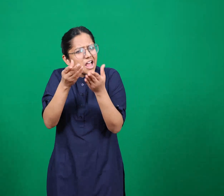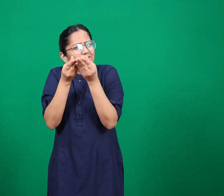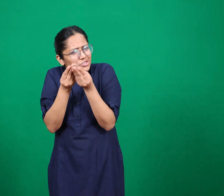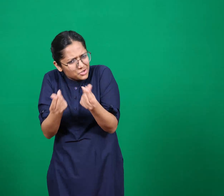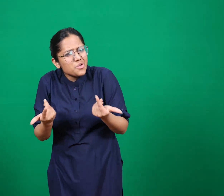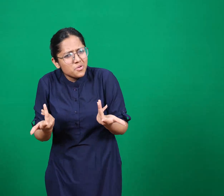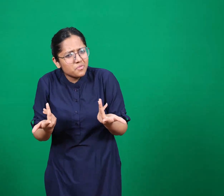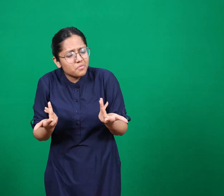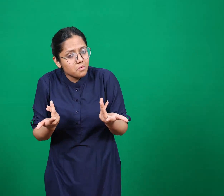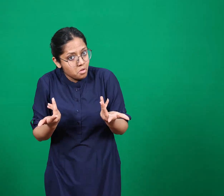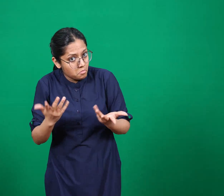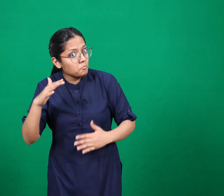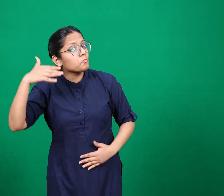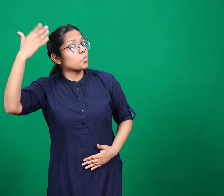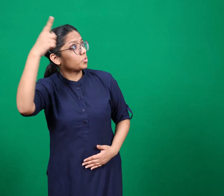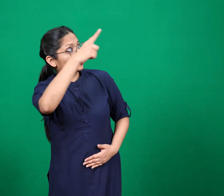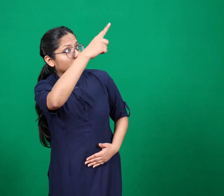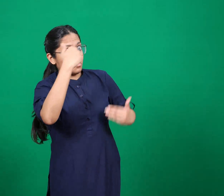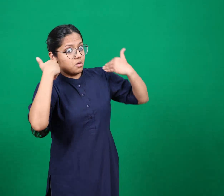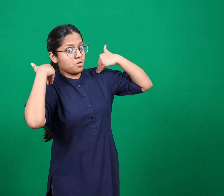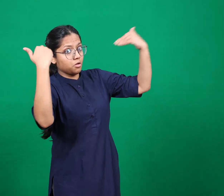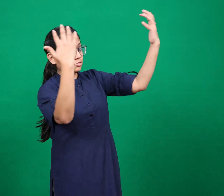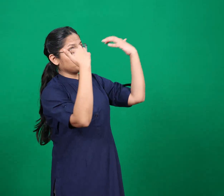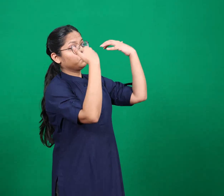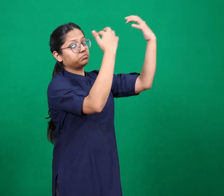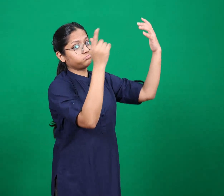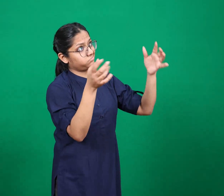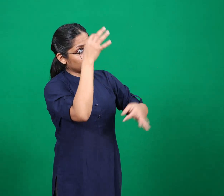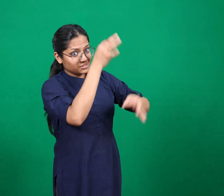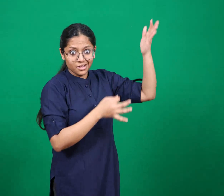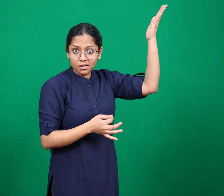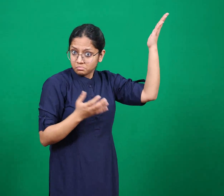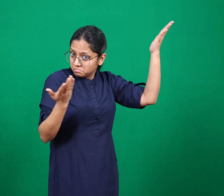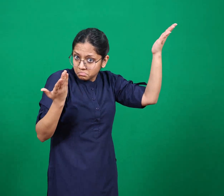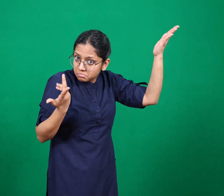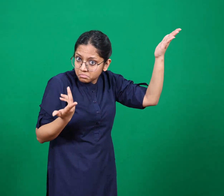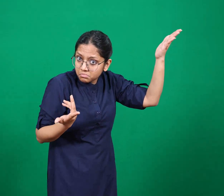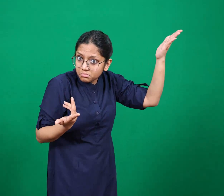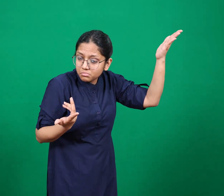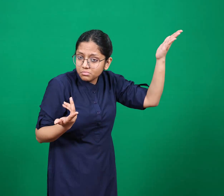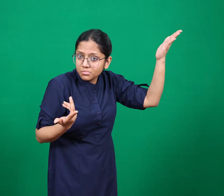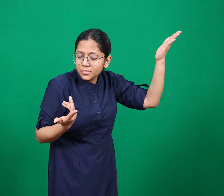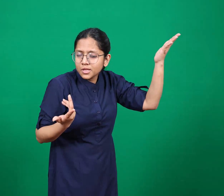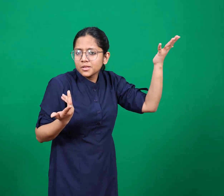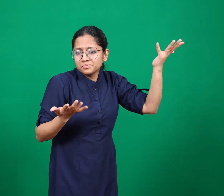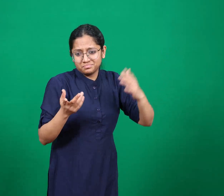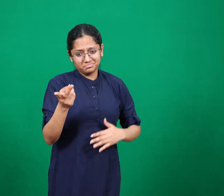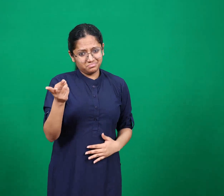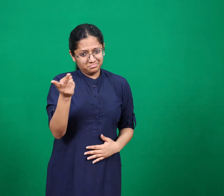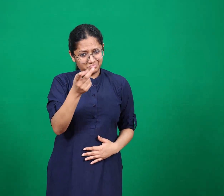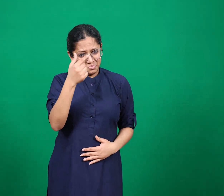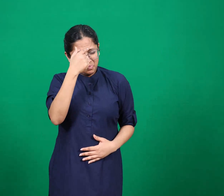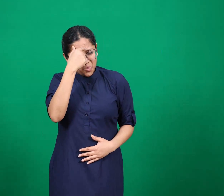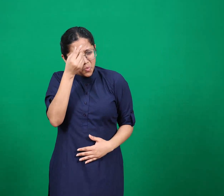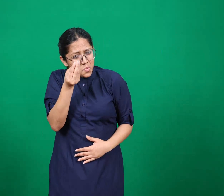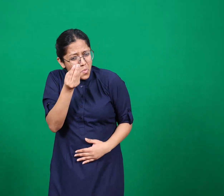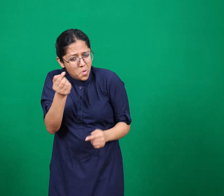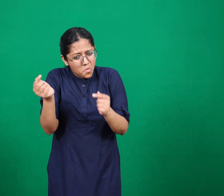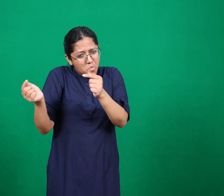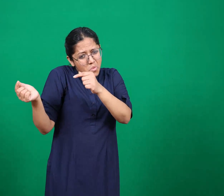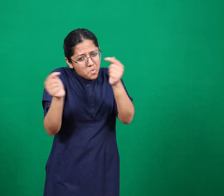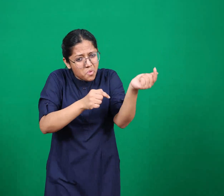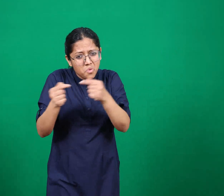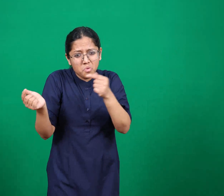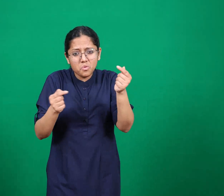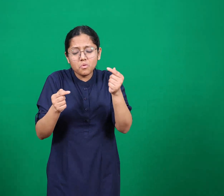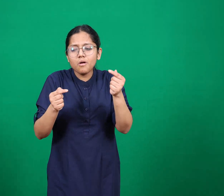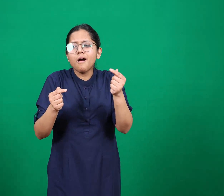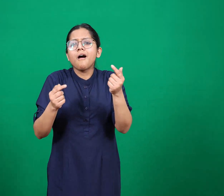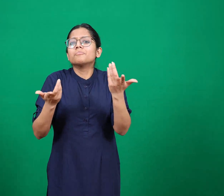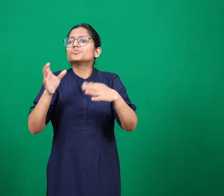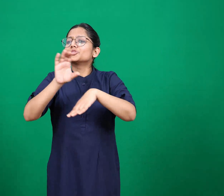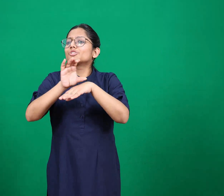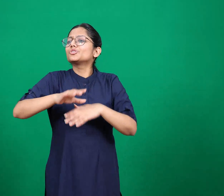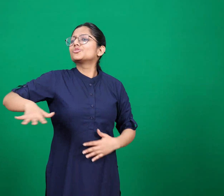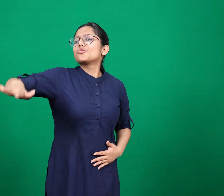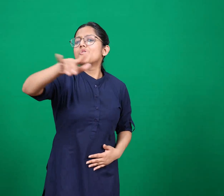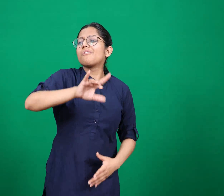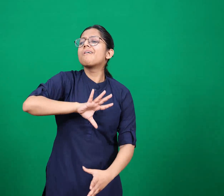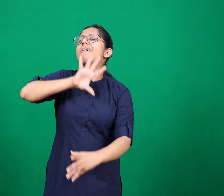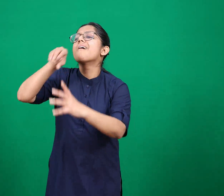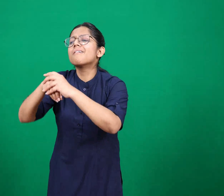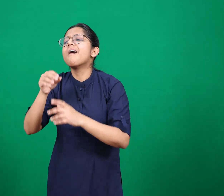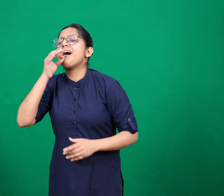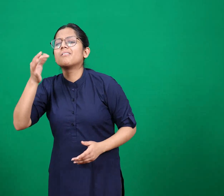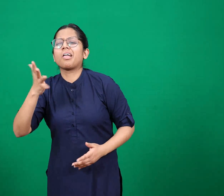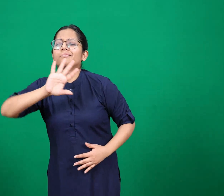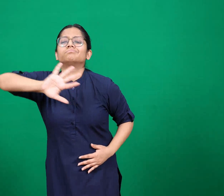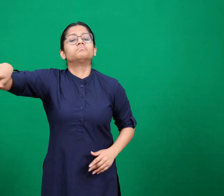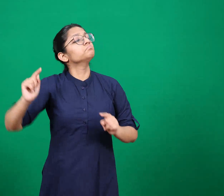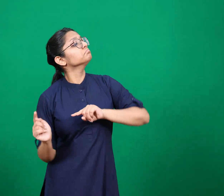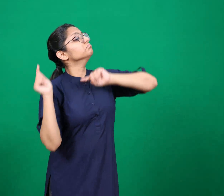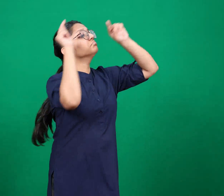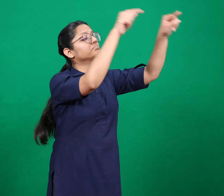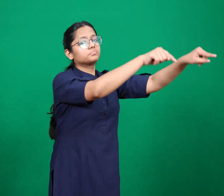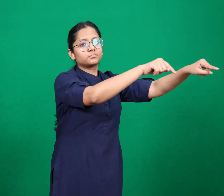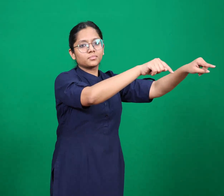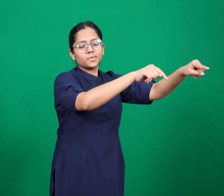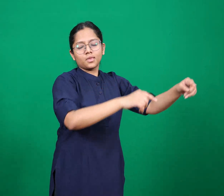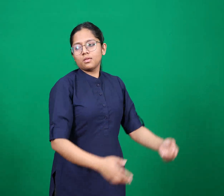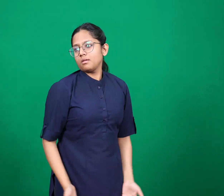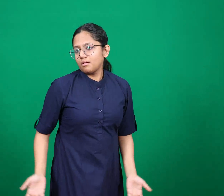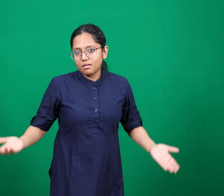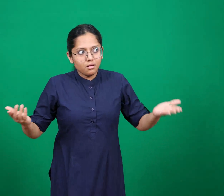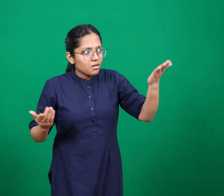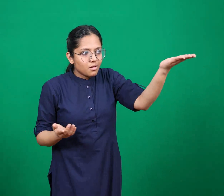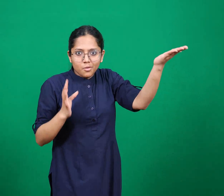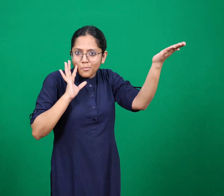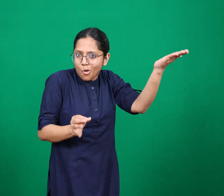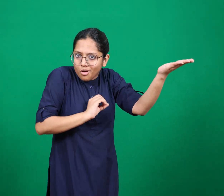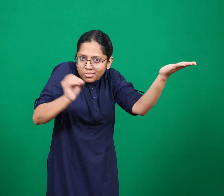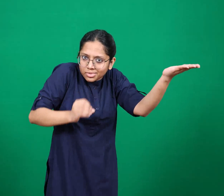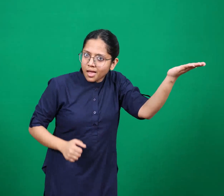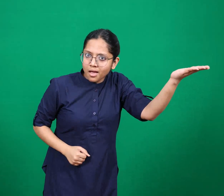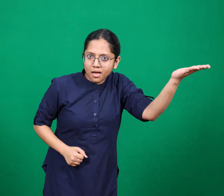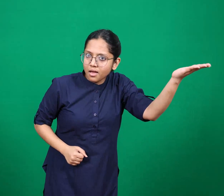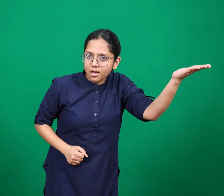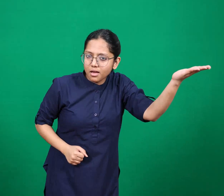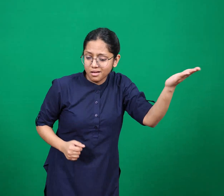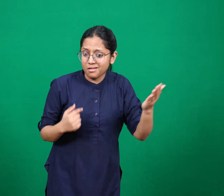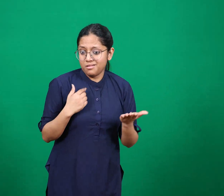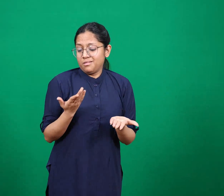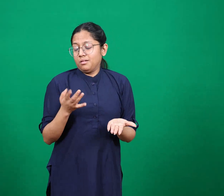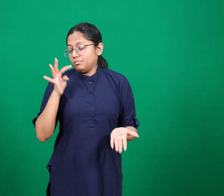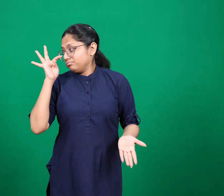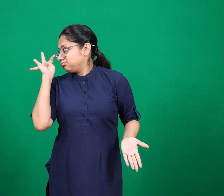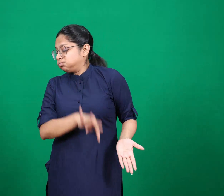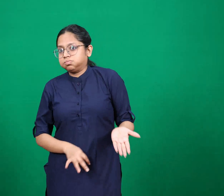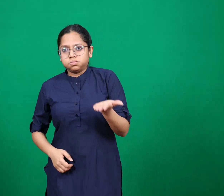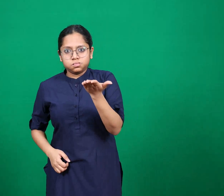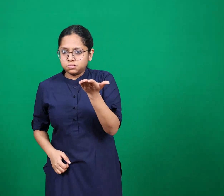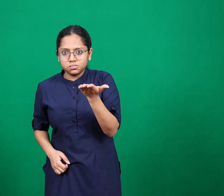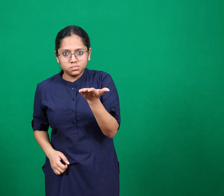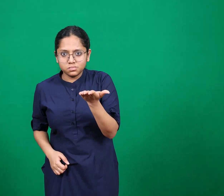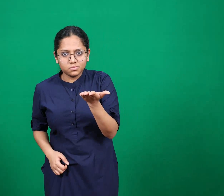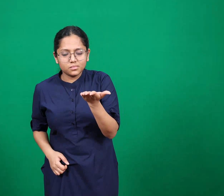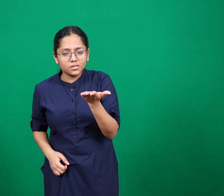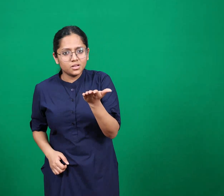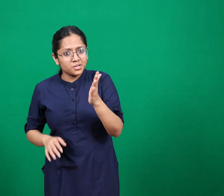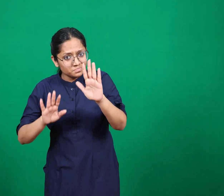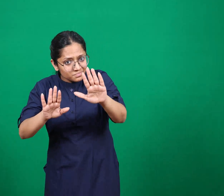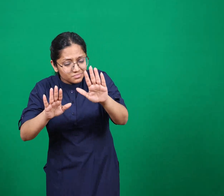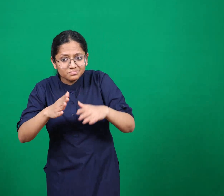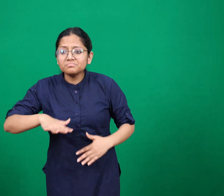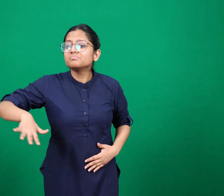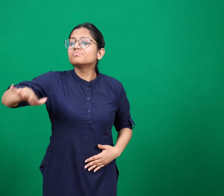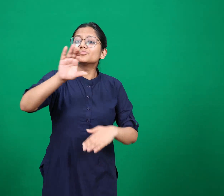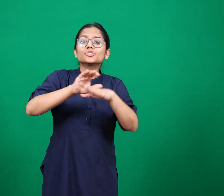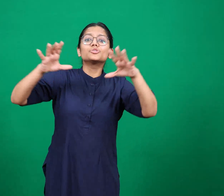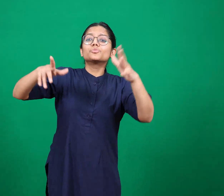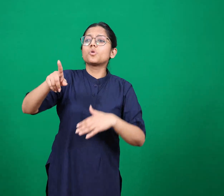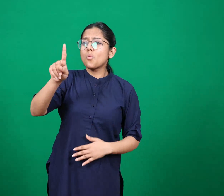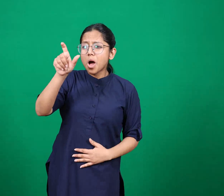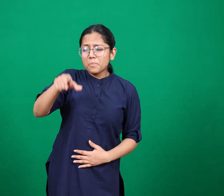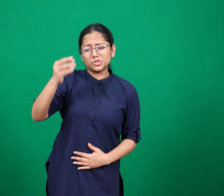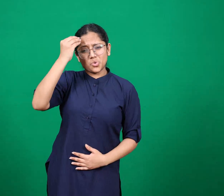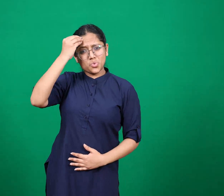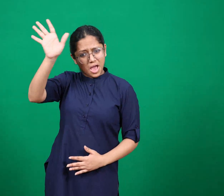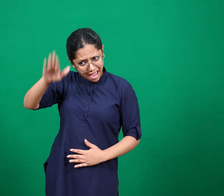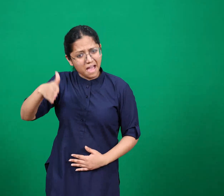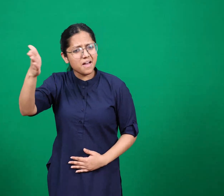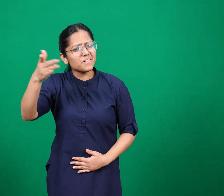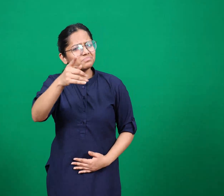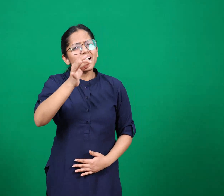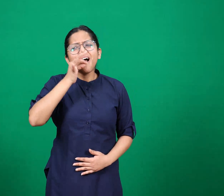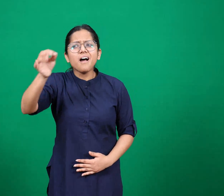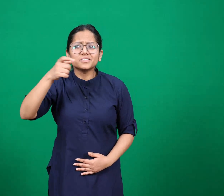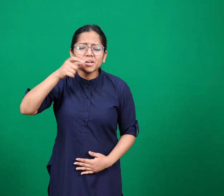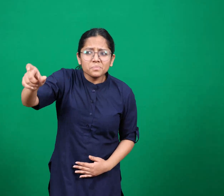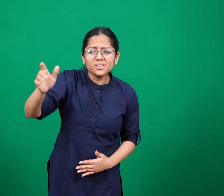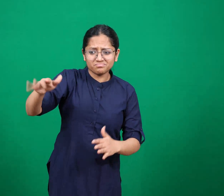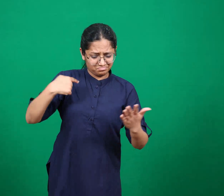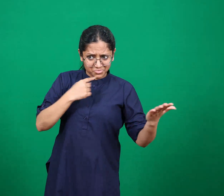So if you need to settle everyday matters, do you appoint as judges those of no standing in the church? I say this to your shame.